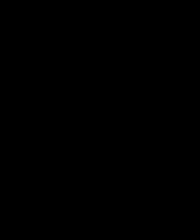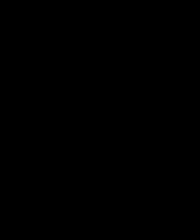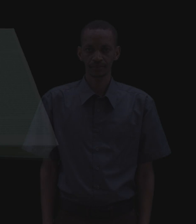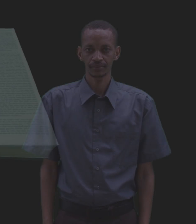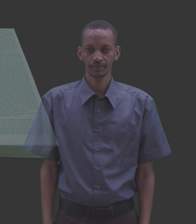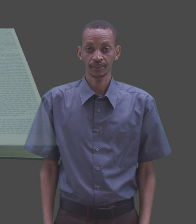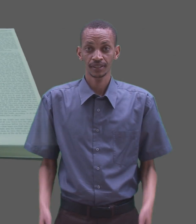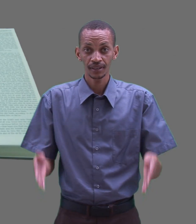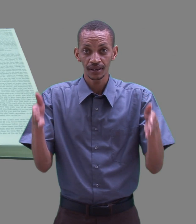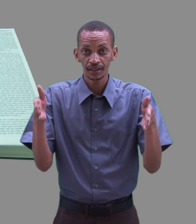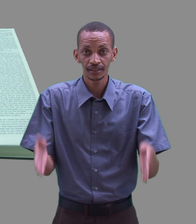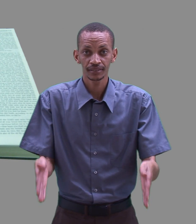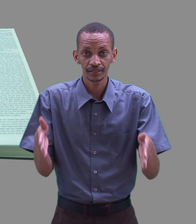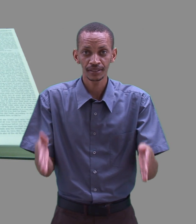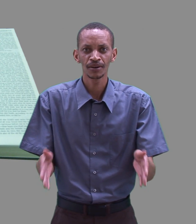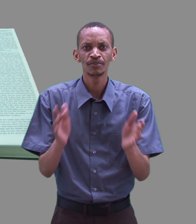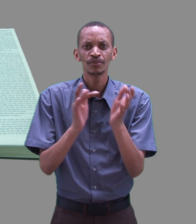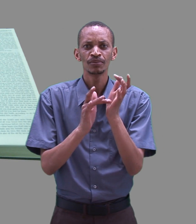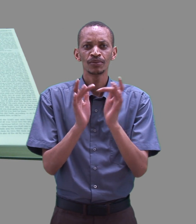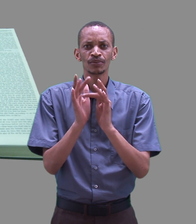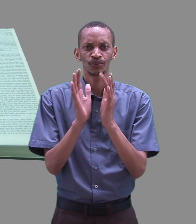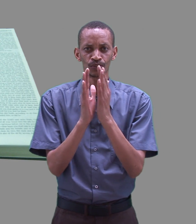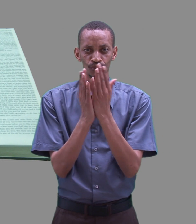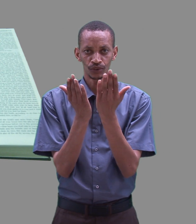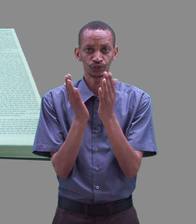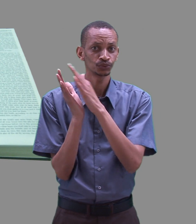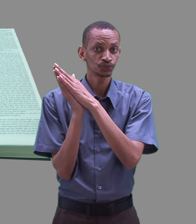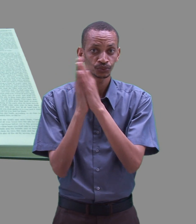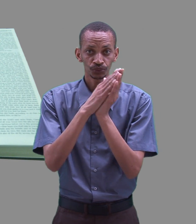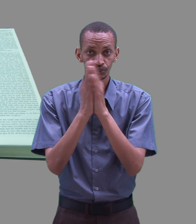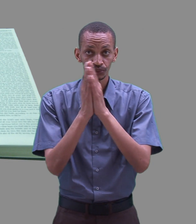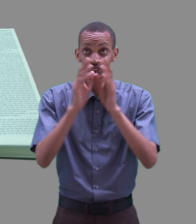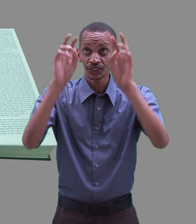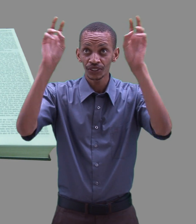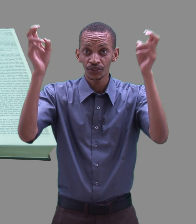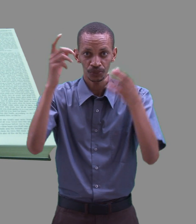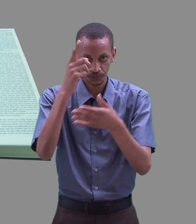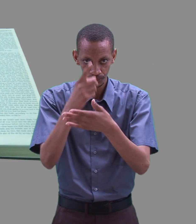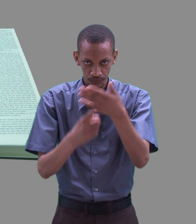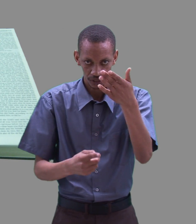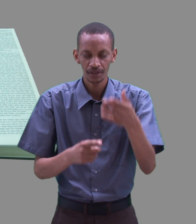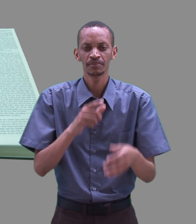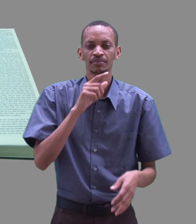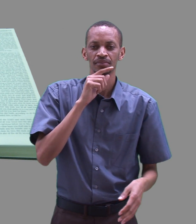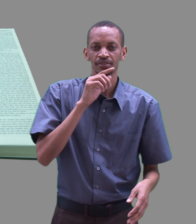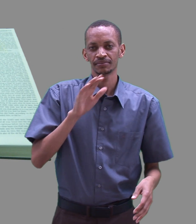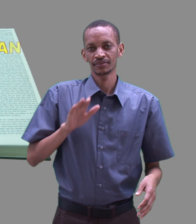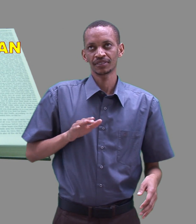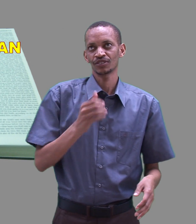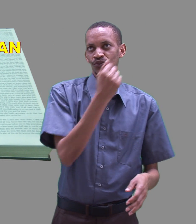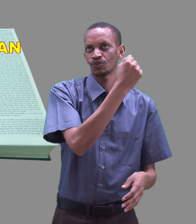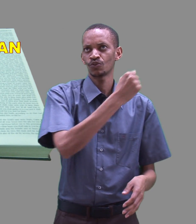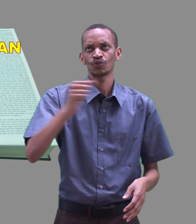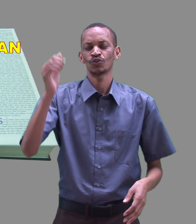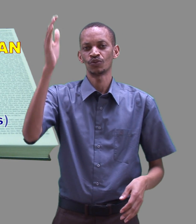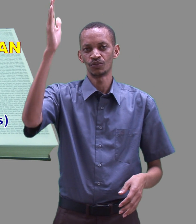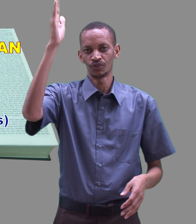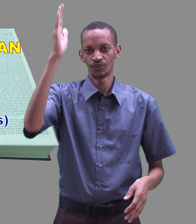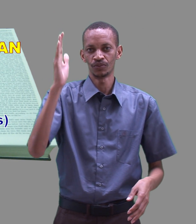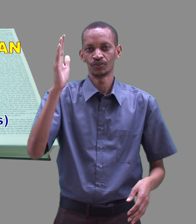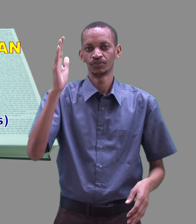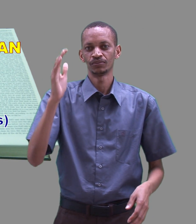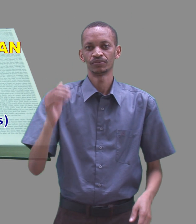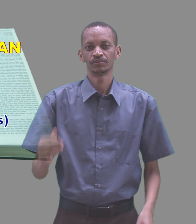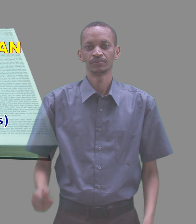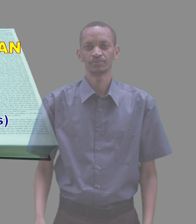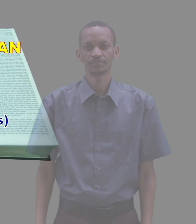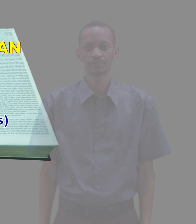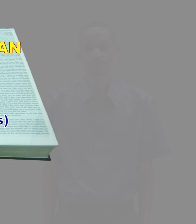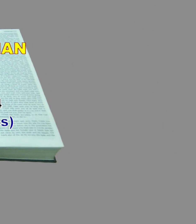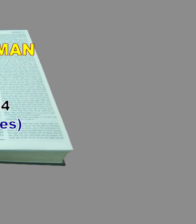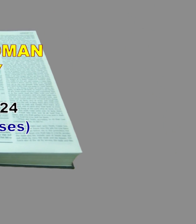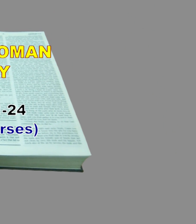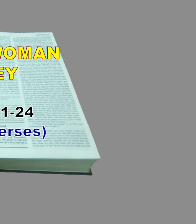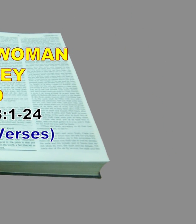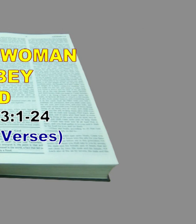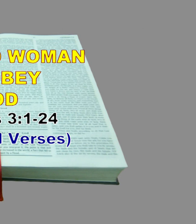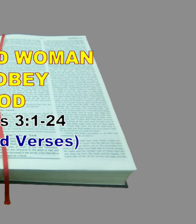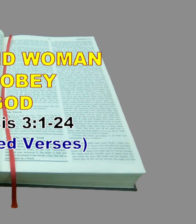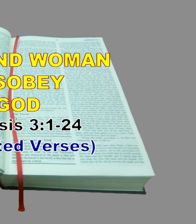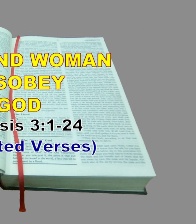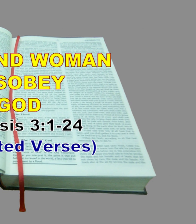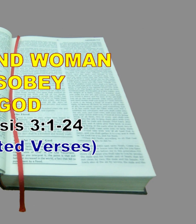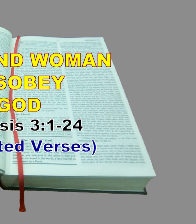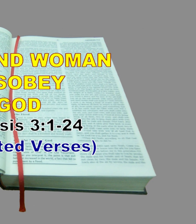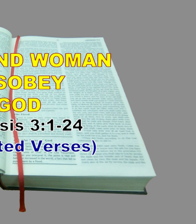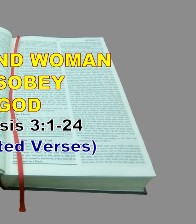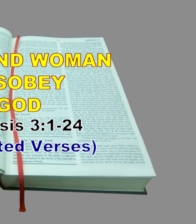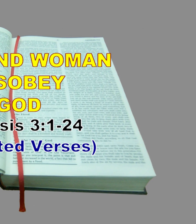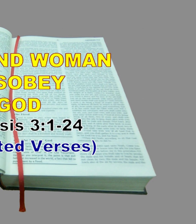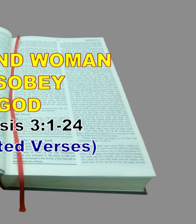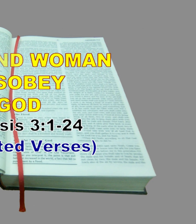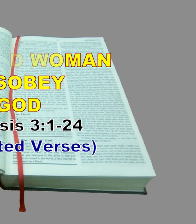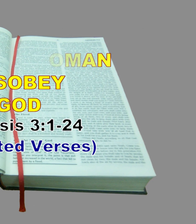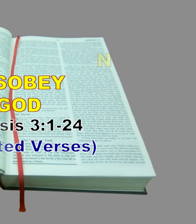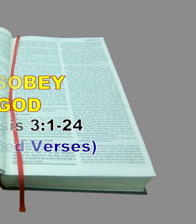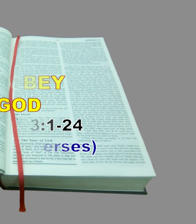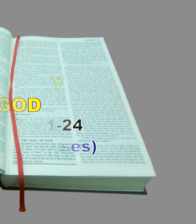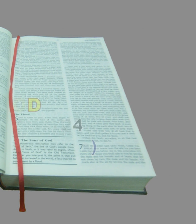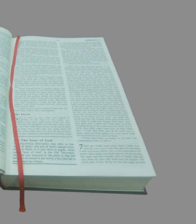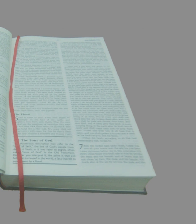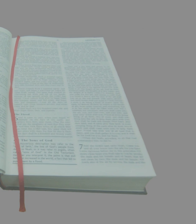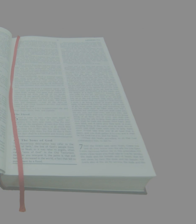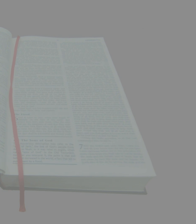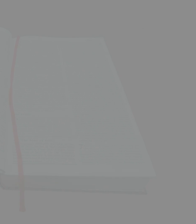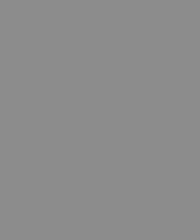Man and woman disobey God